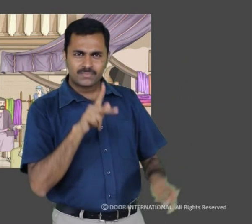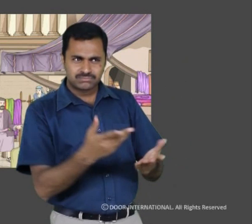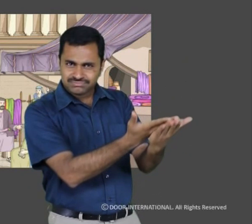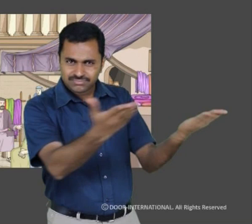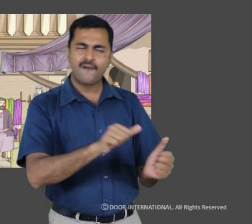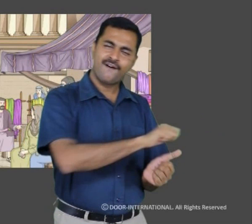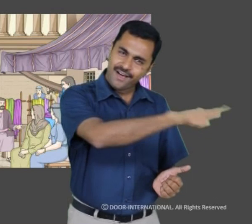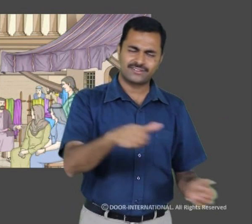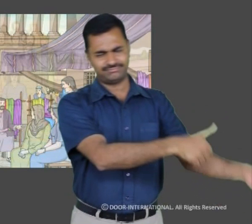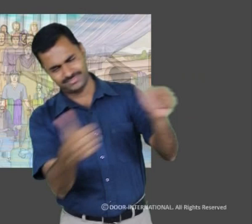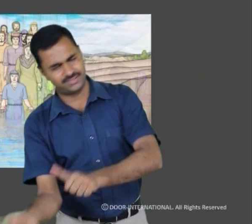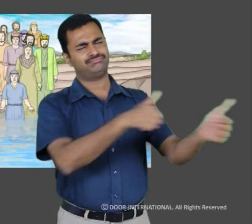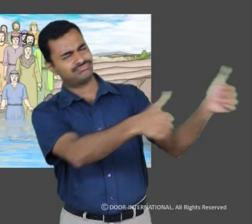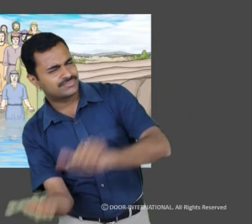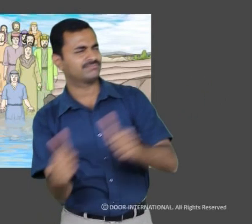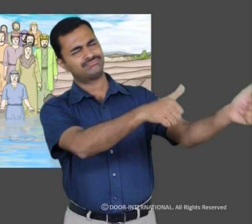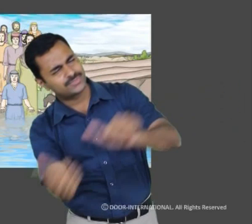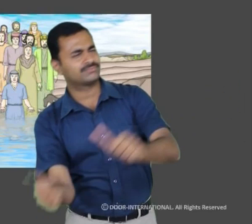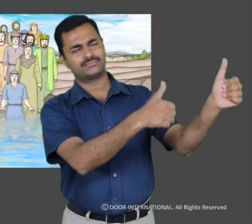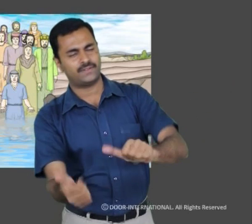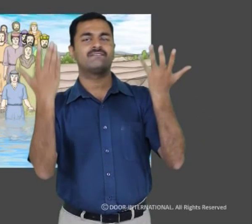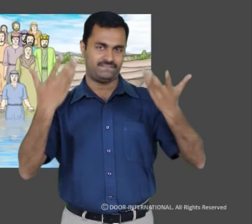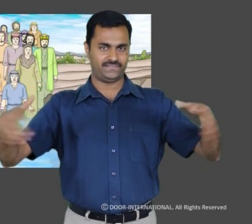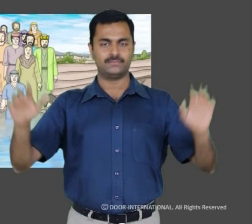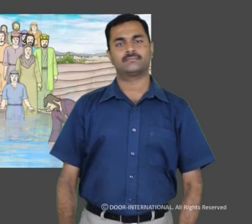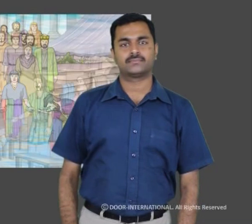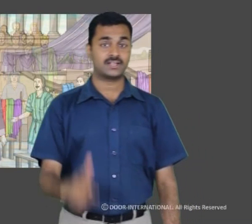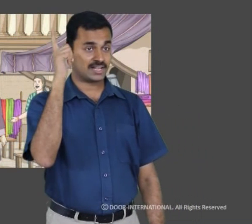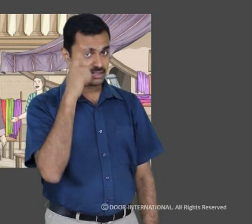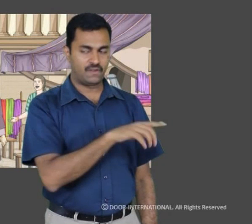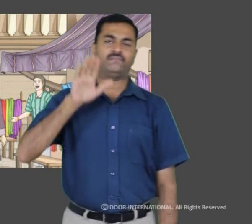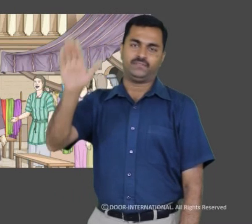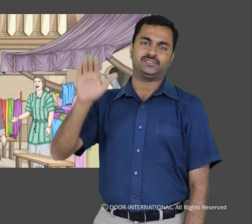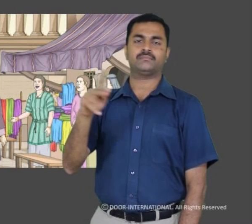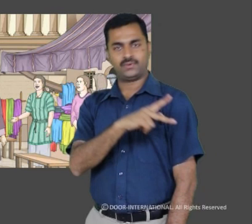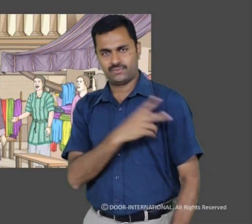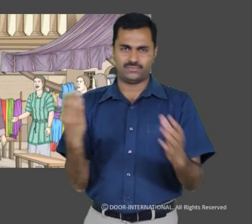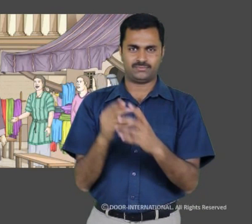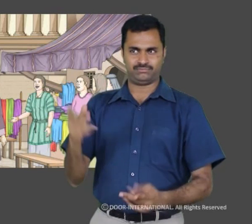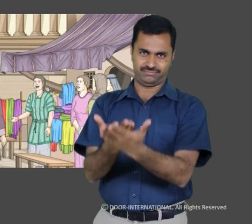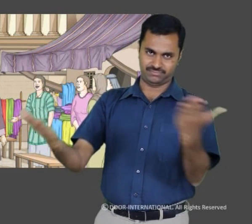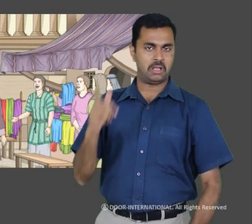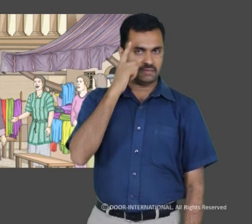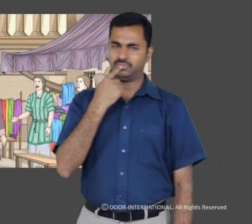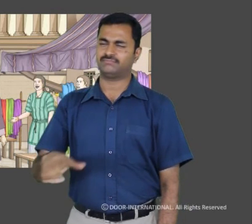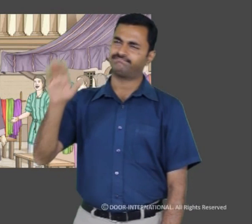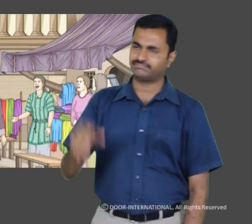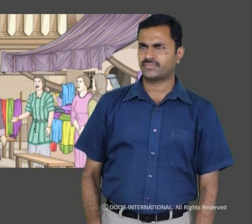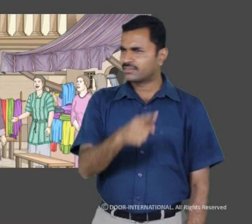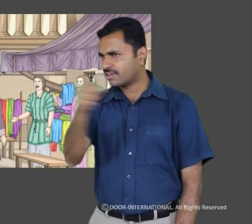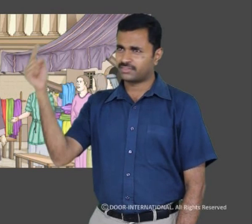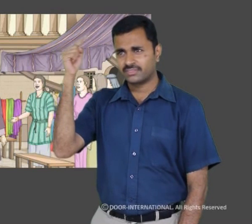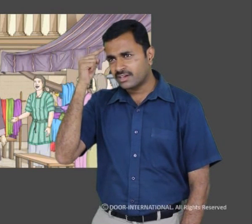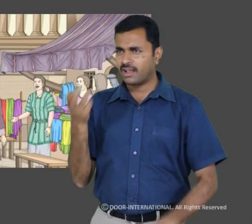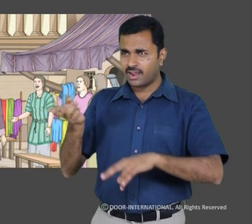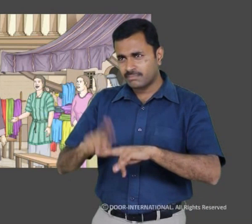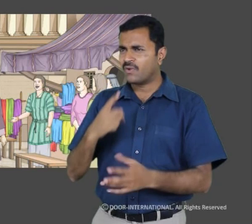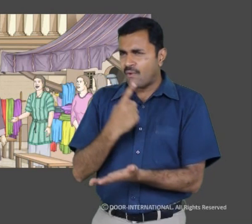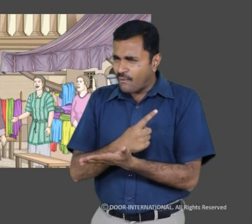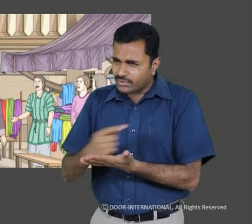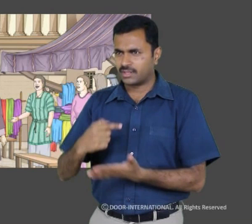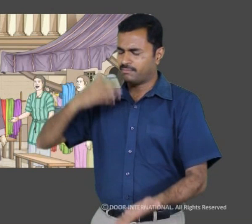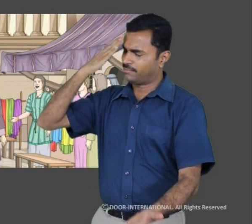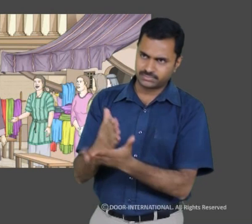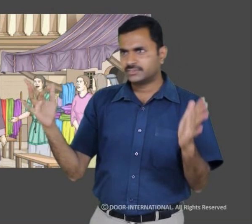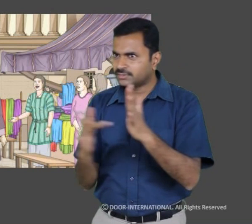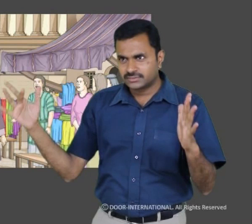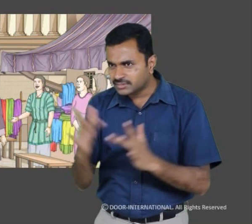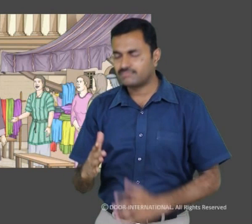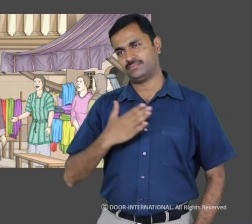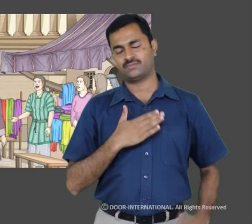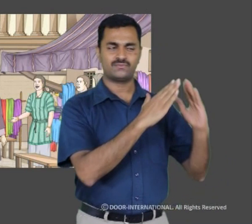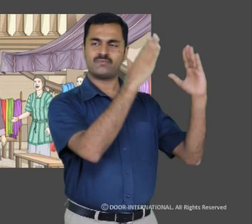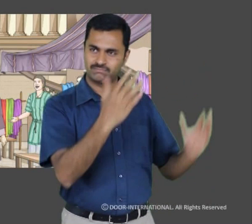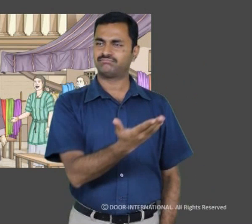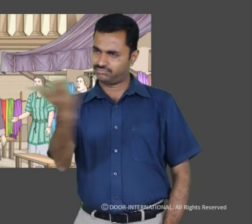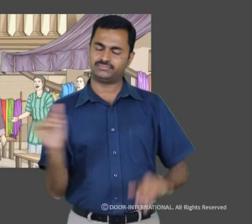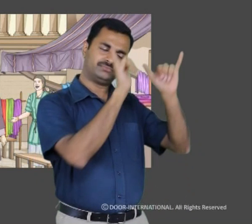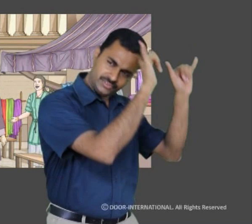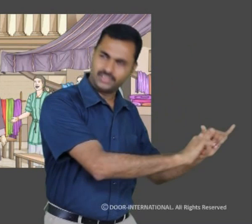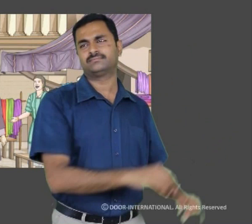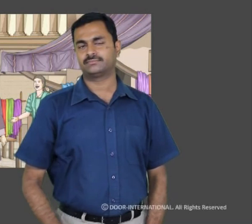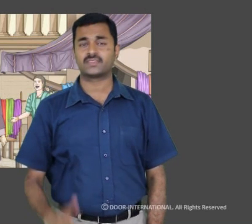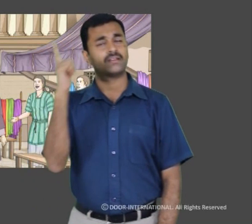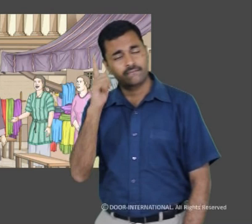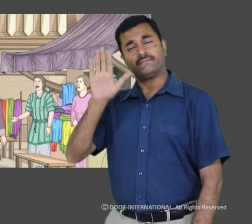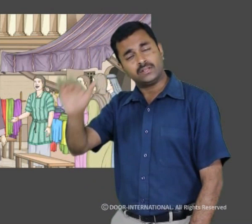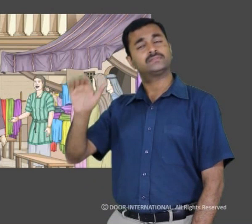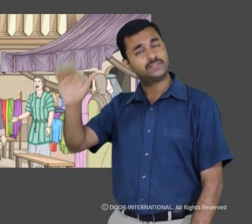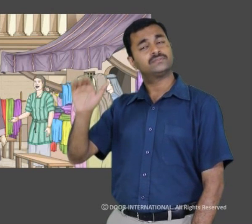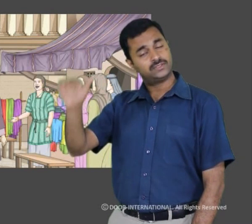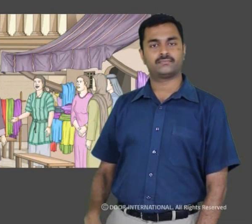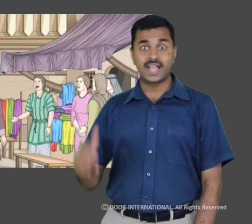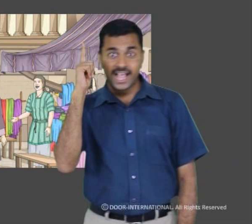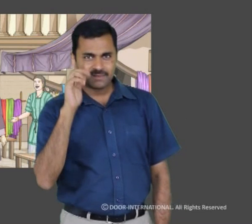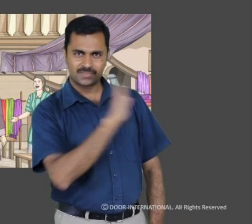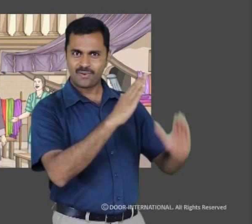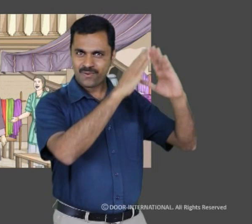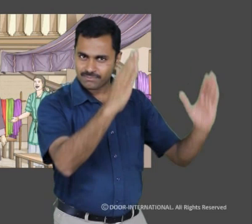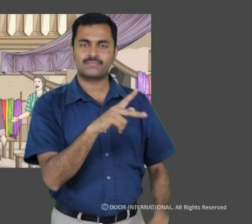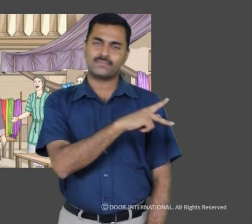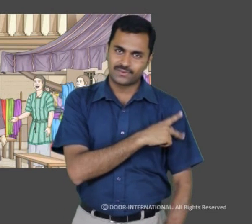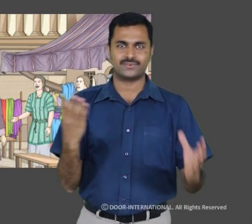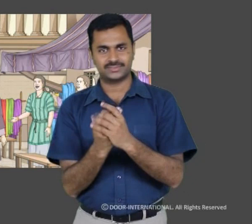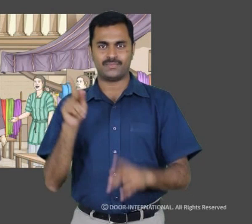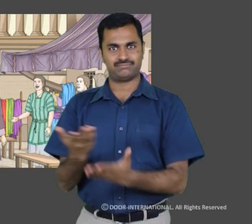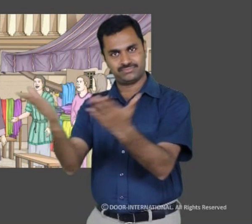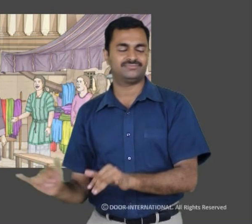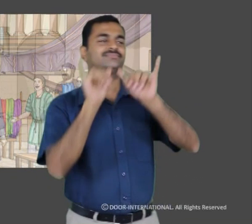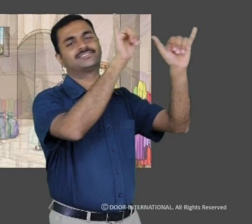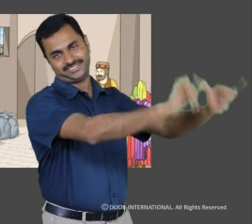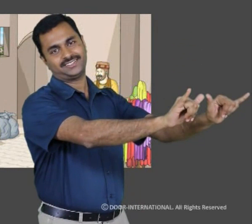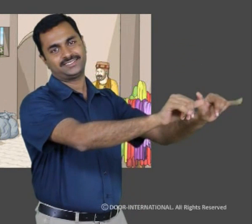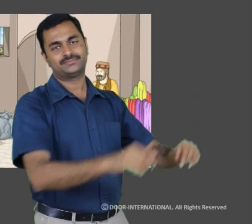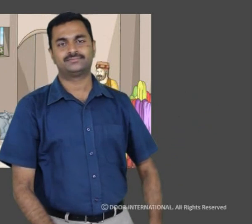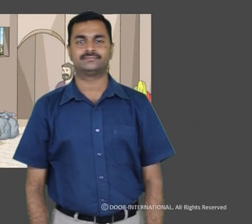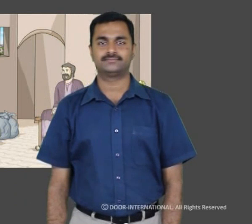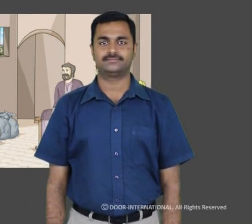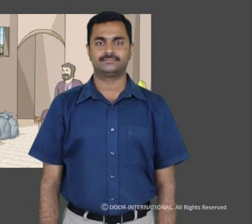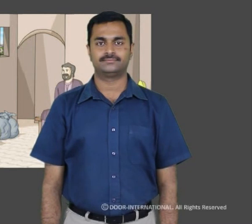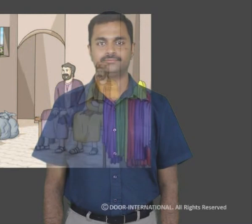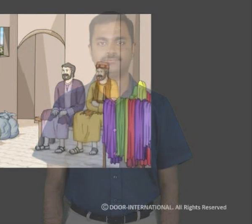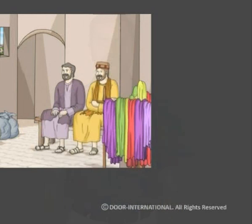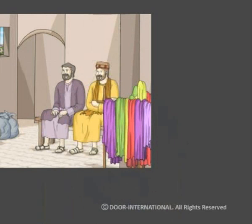And when she and her household had been baptized, she urged us, “If you consider me a believer in the Lord, come and stay at my house.”